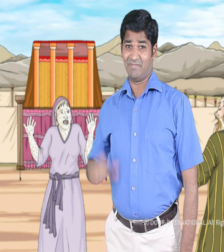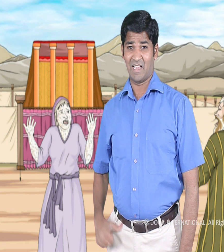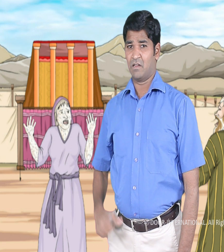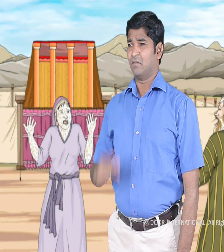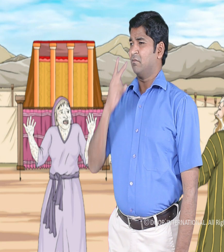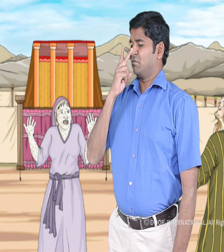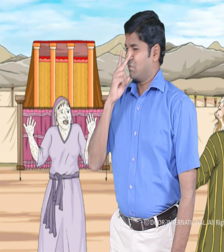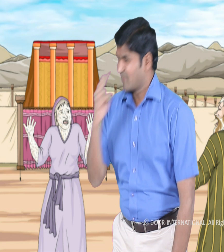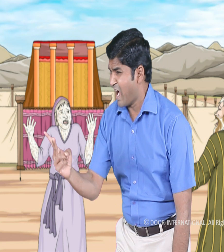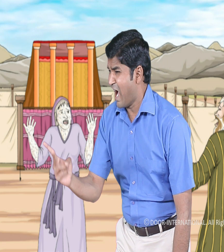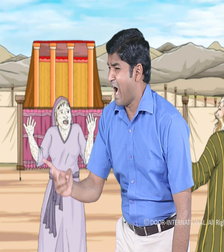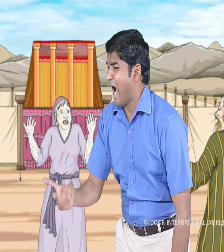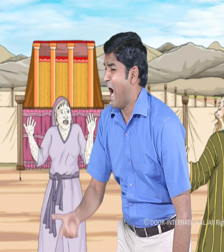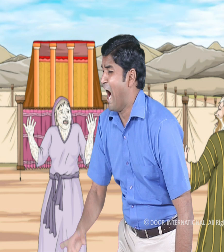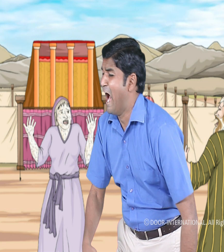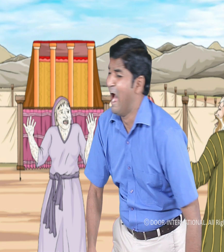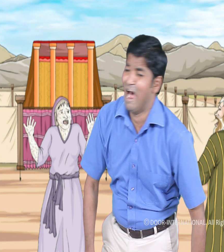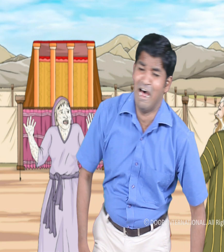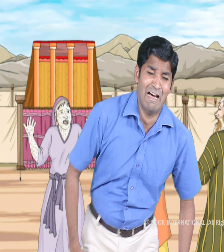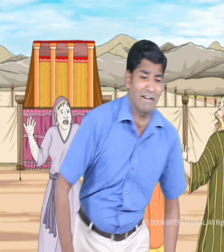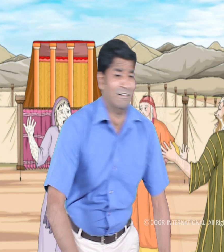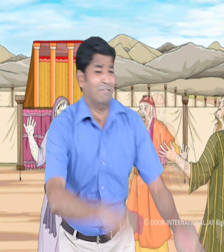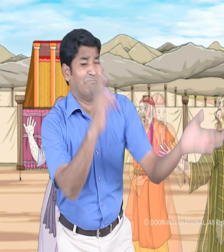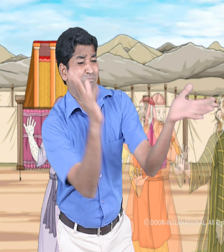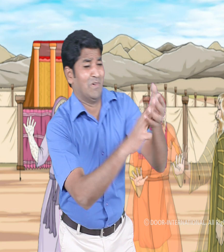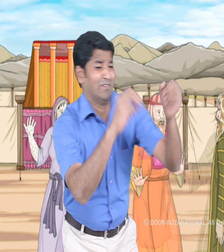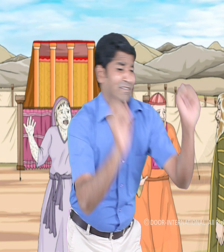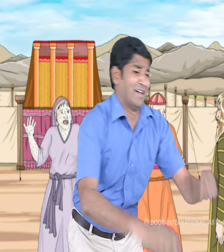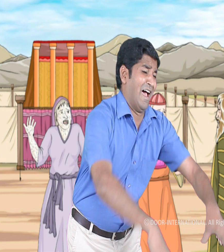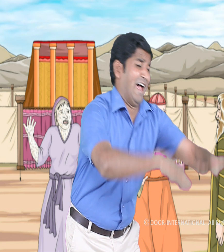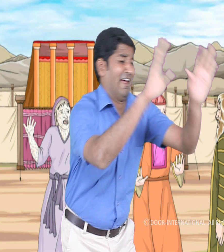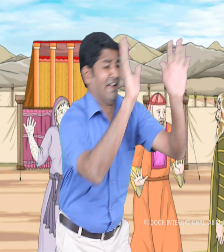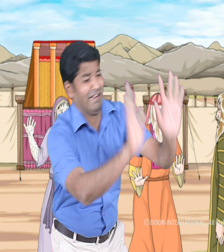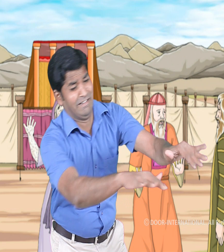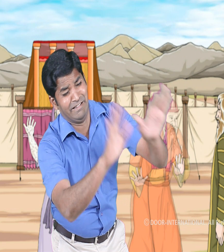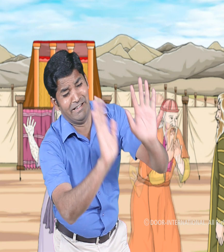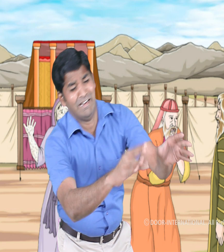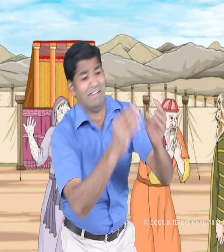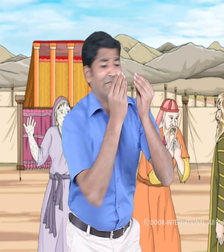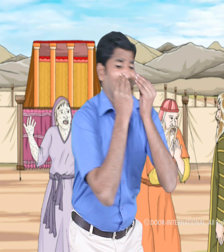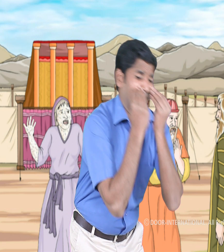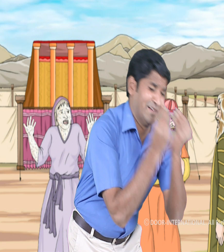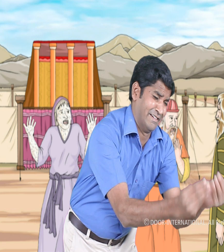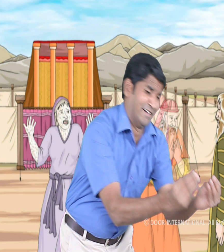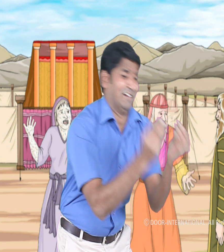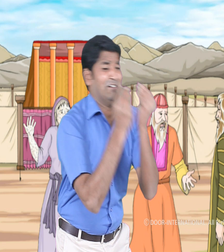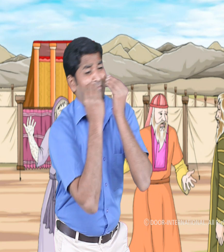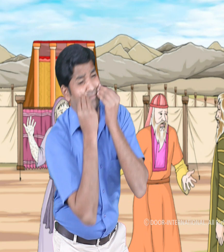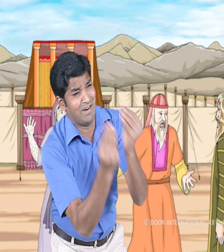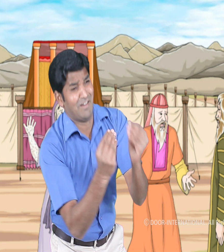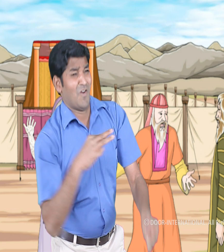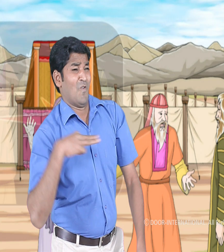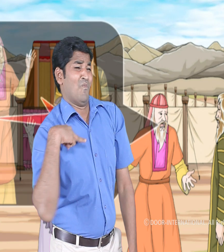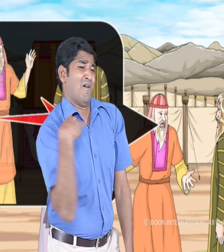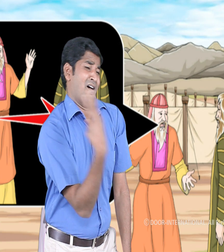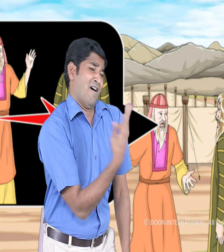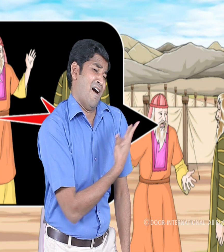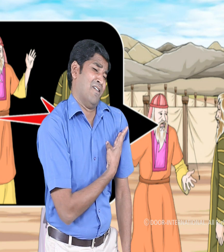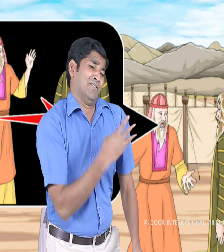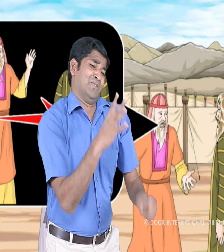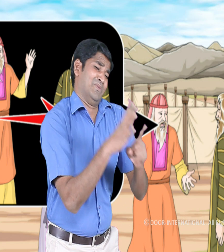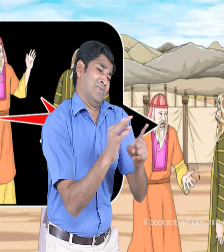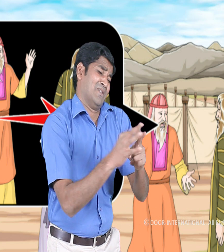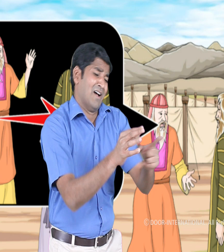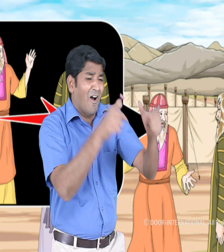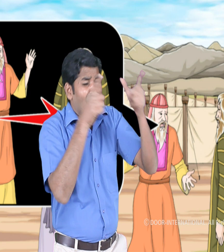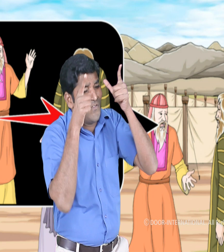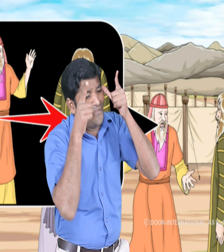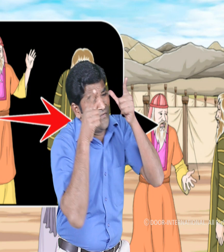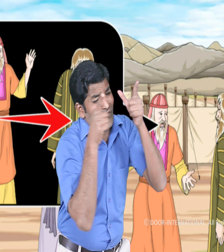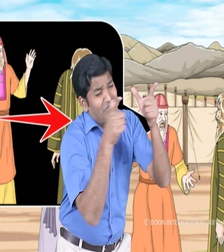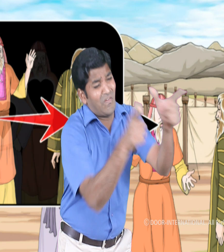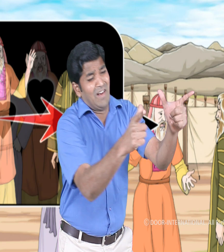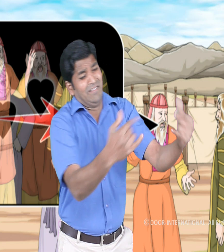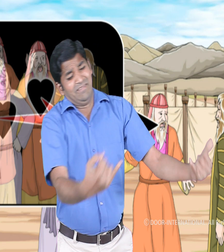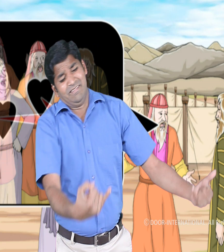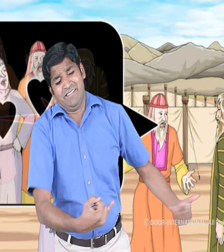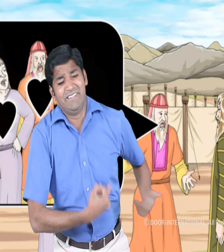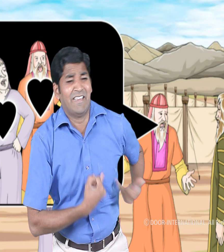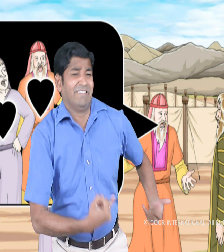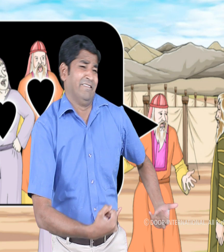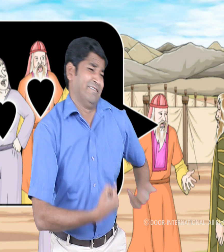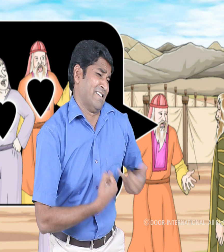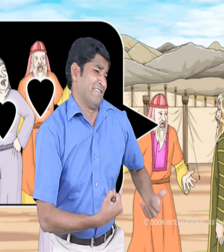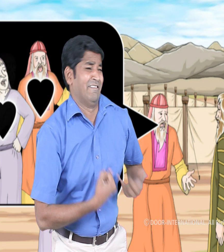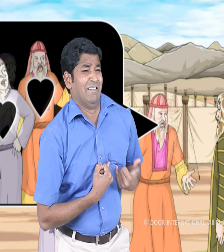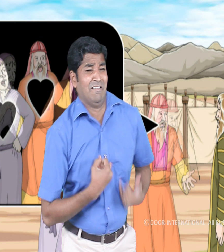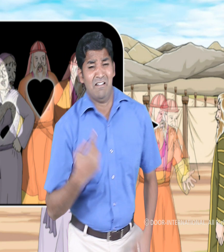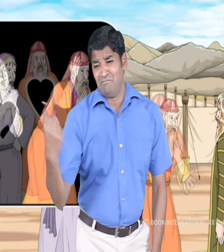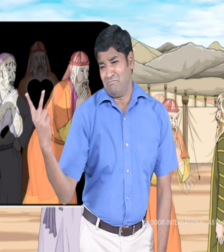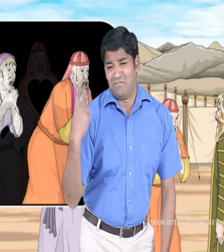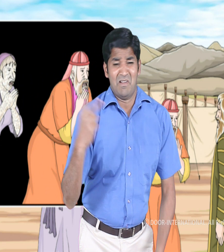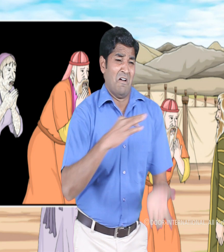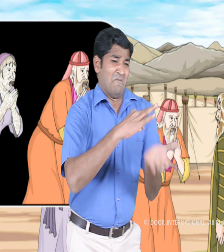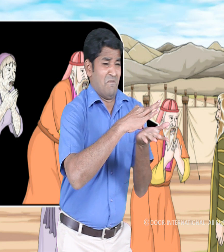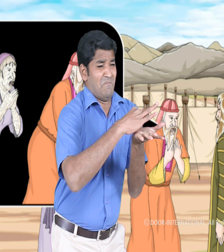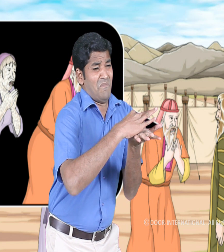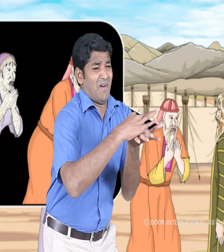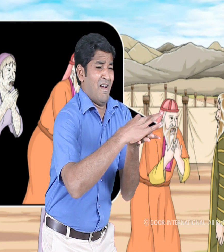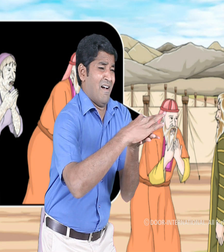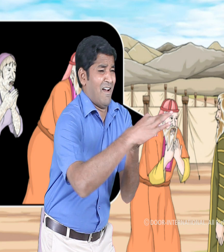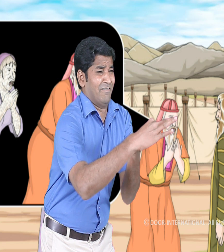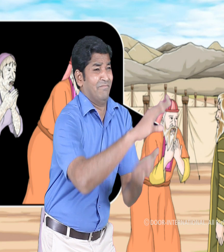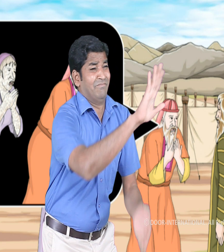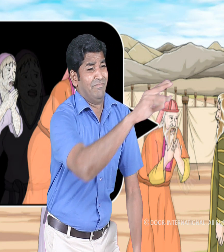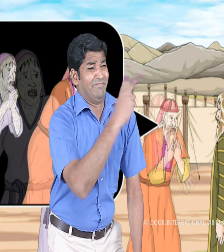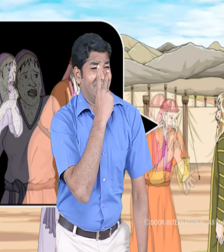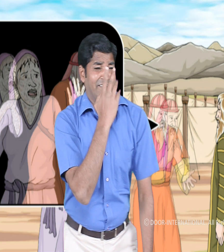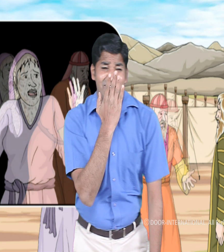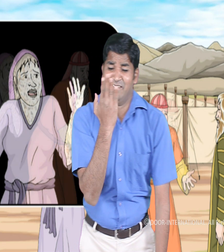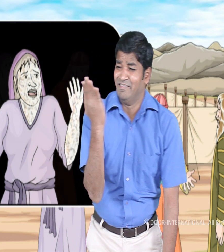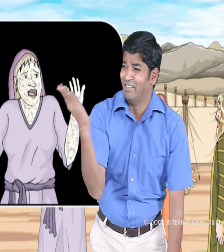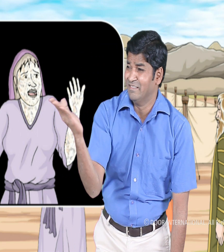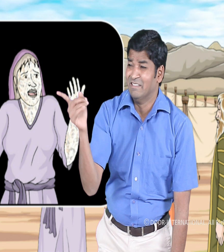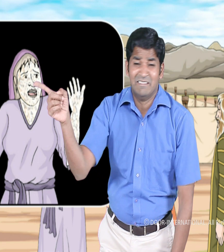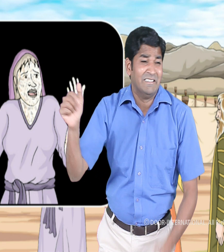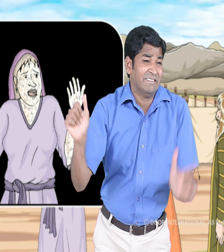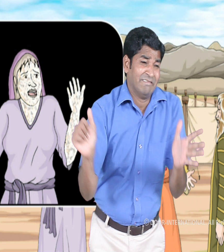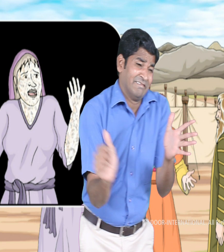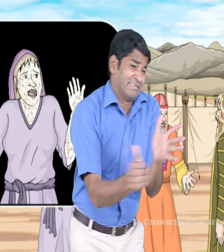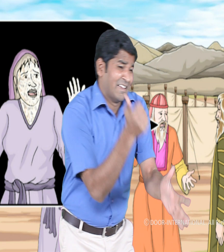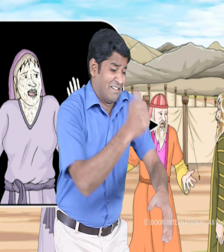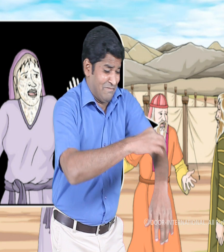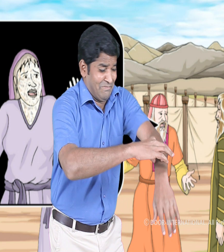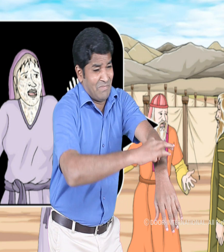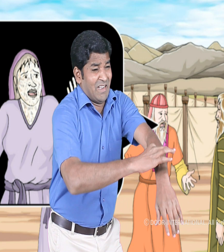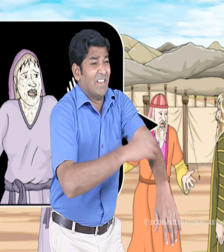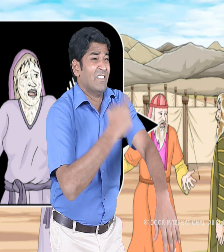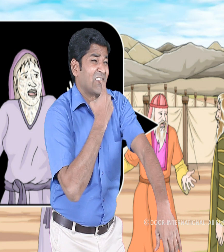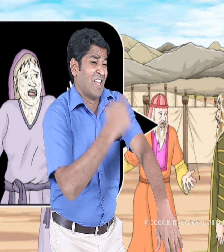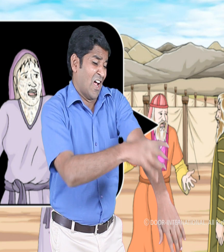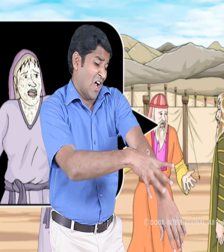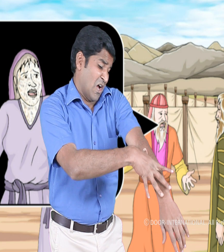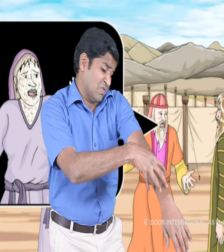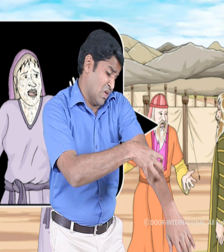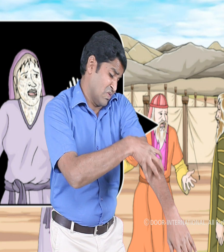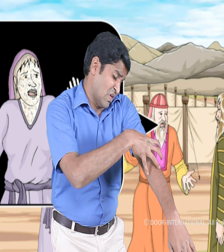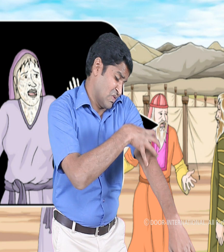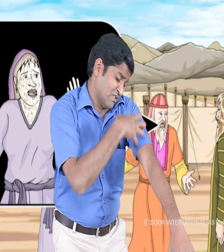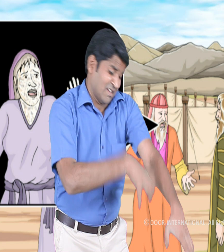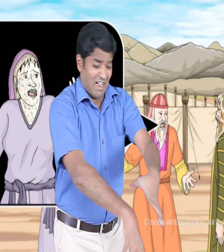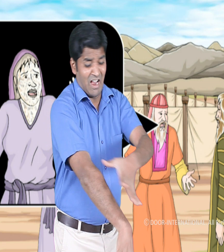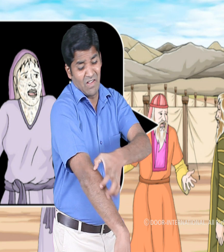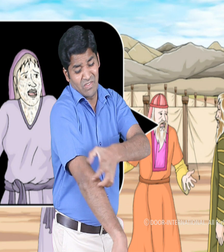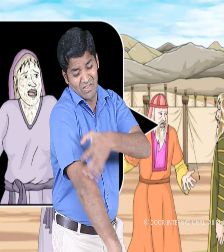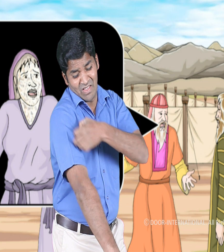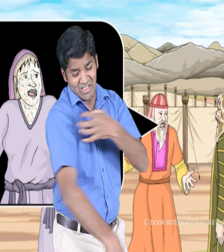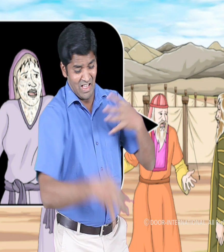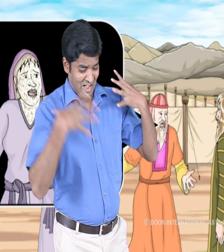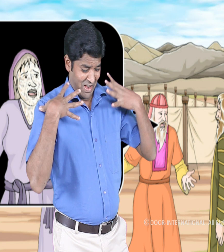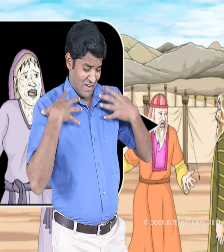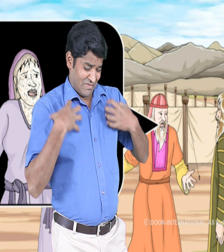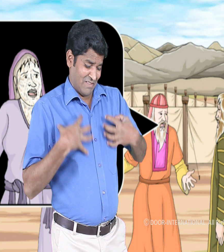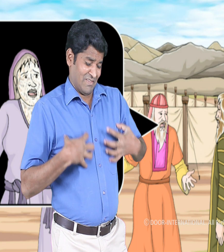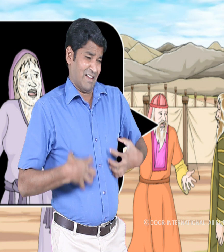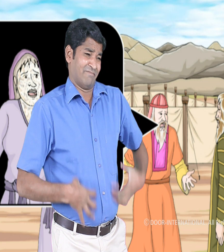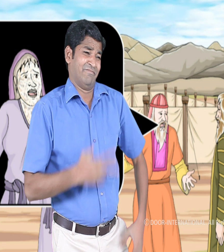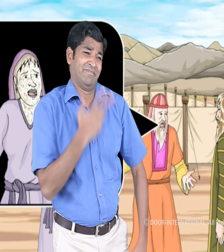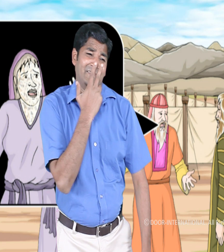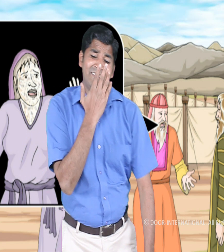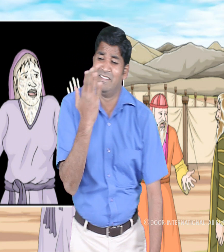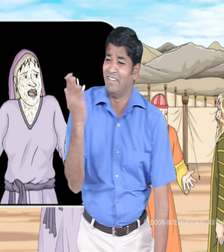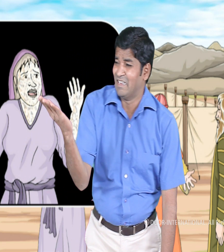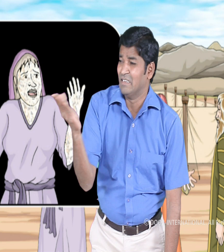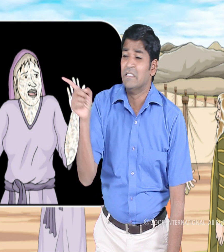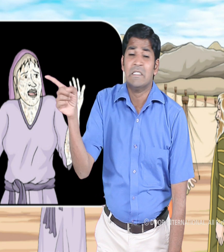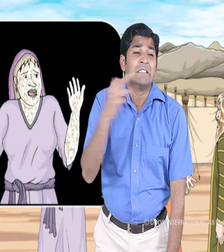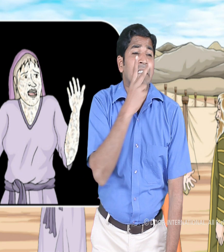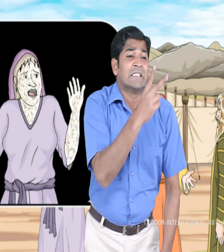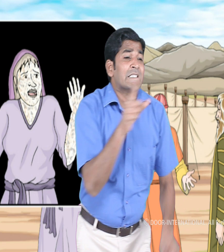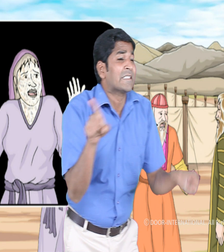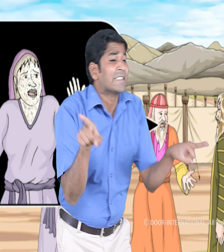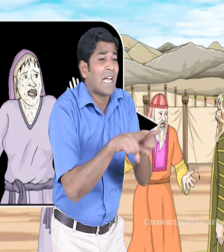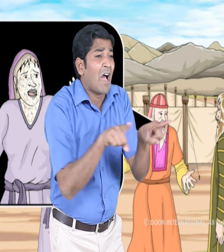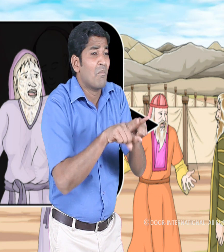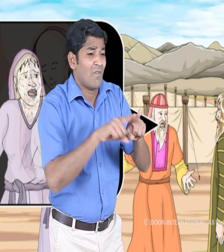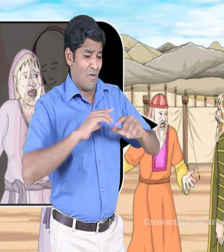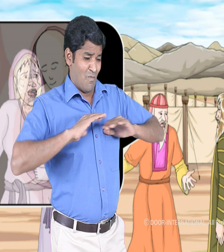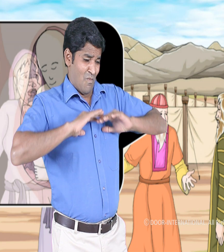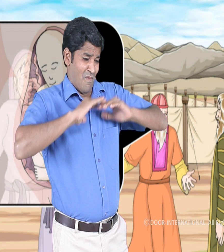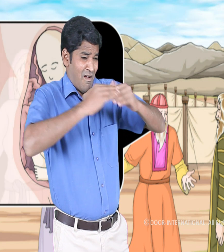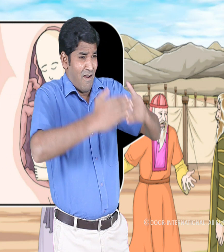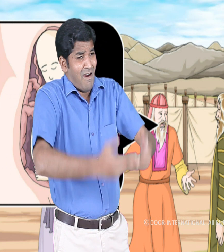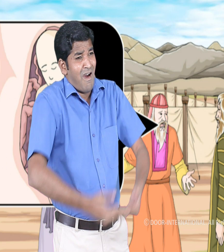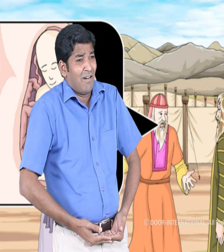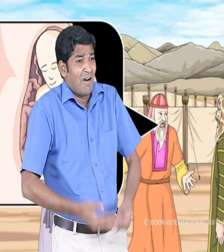Aaron turned toward her, saw that she was leprous, and said to Moses, “My lord, please do not hold against us this sin we have so foolishly committed.